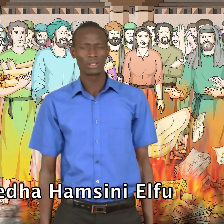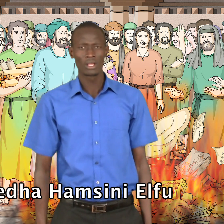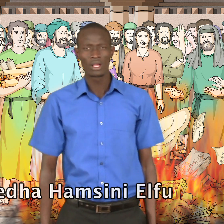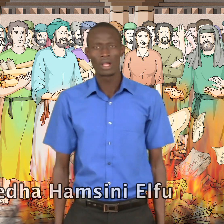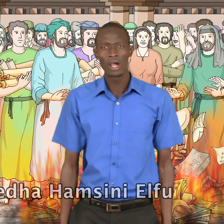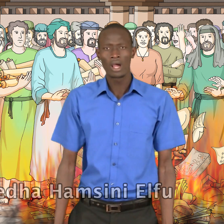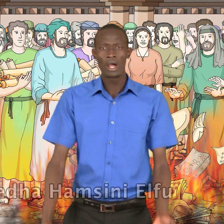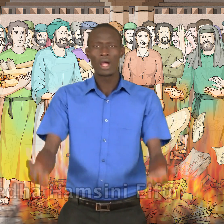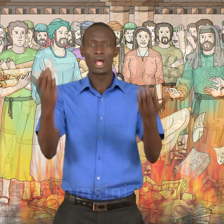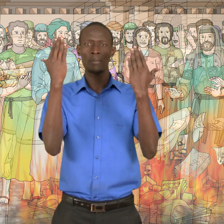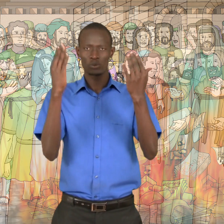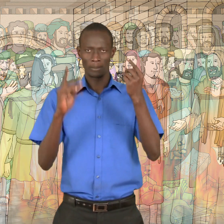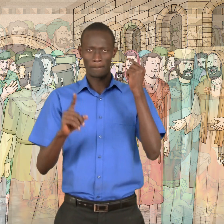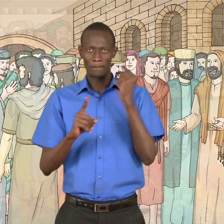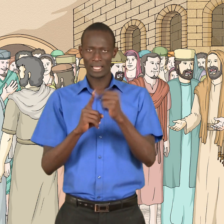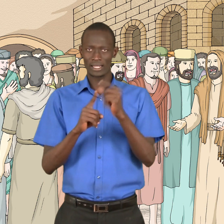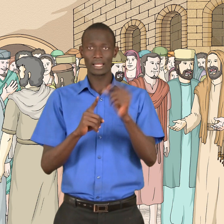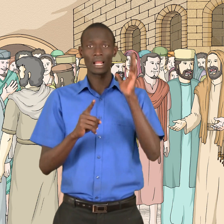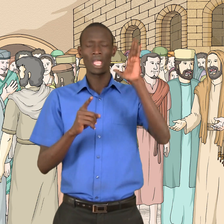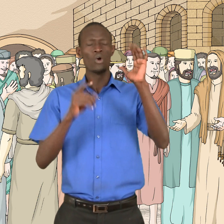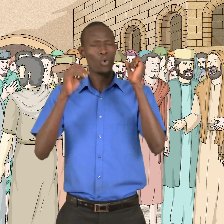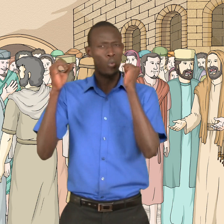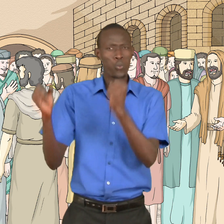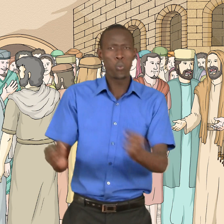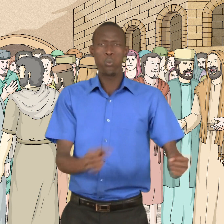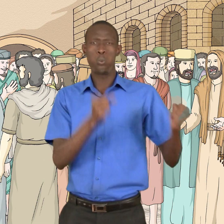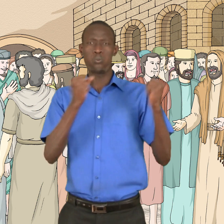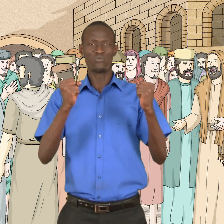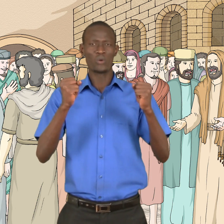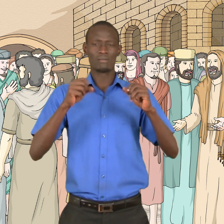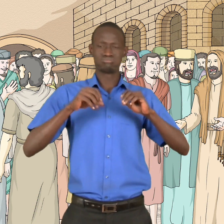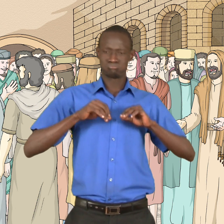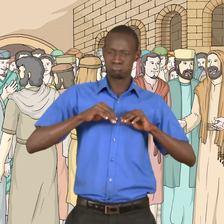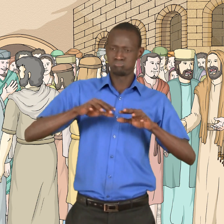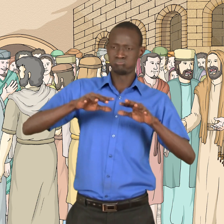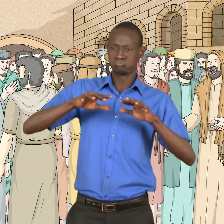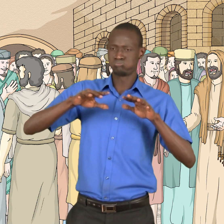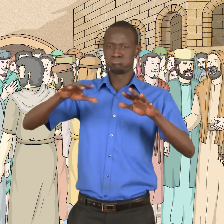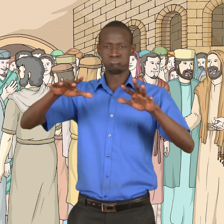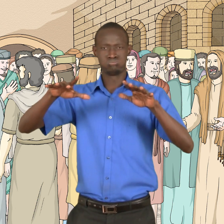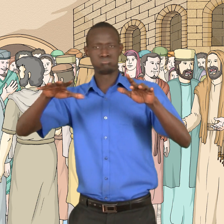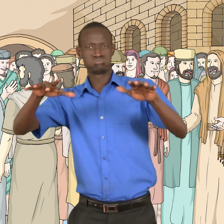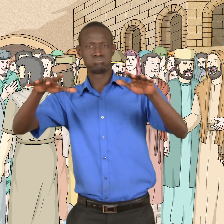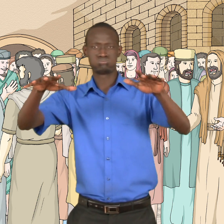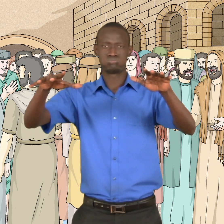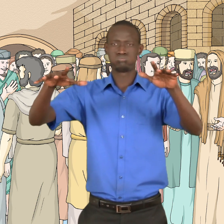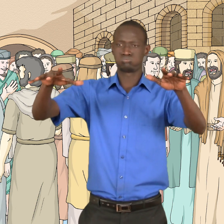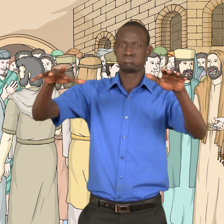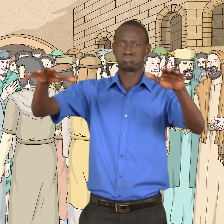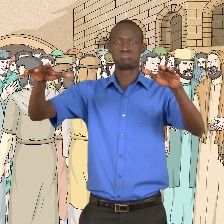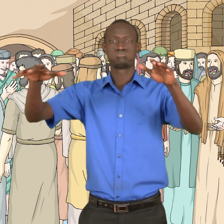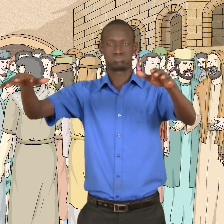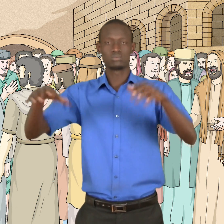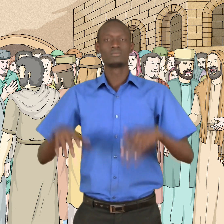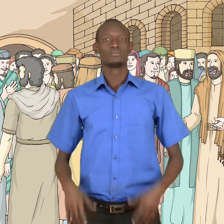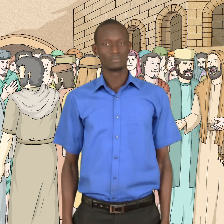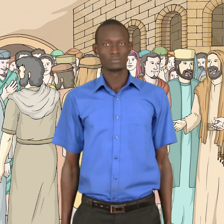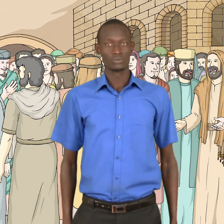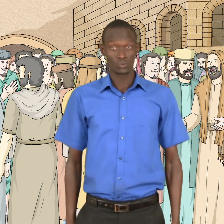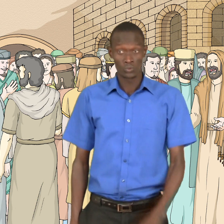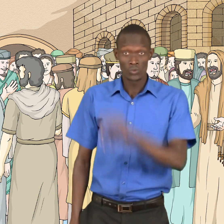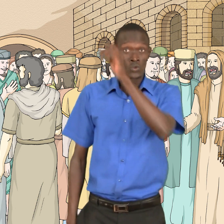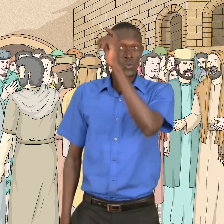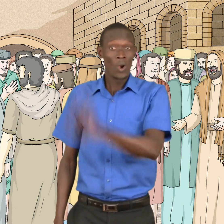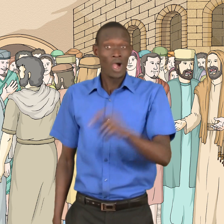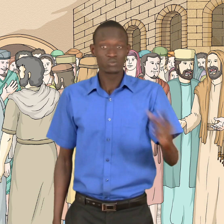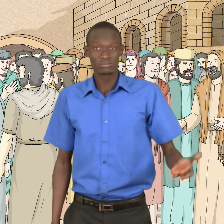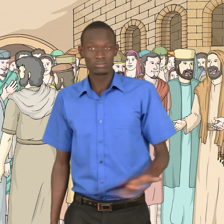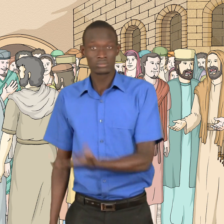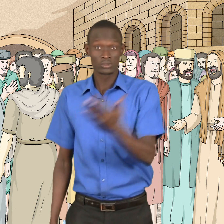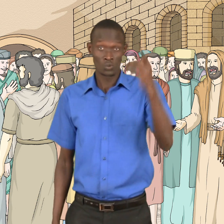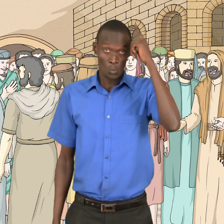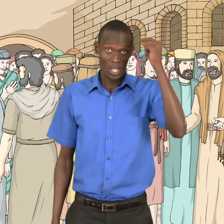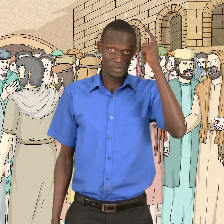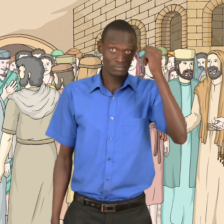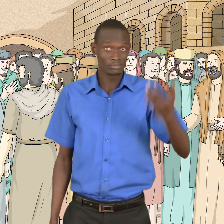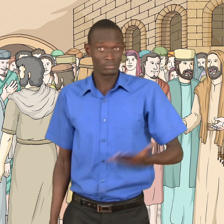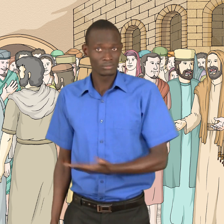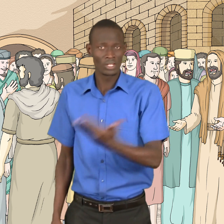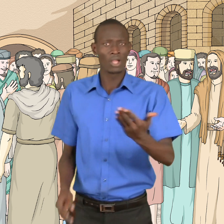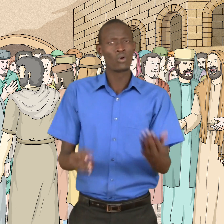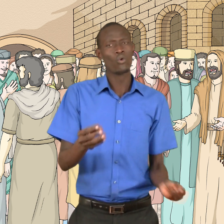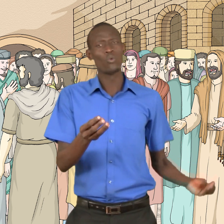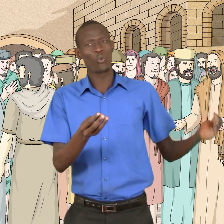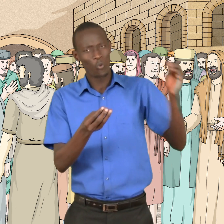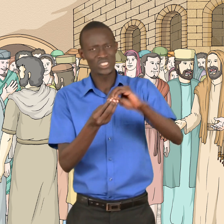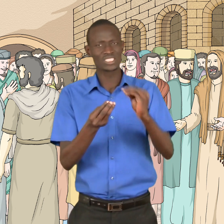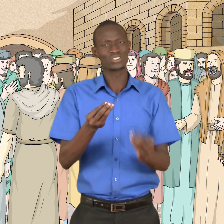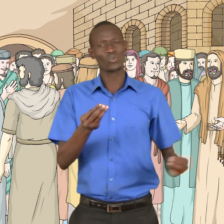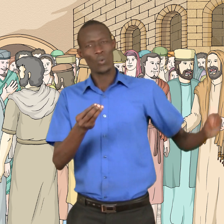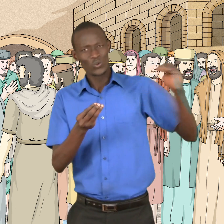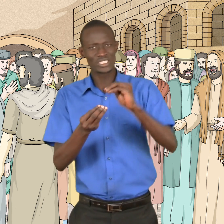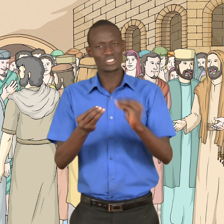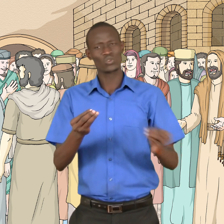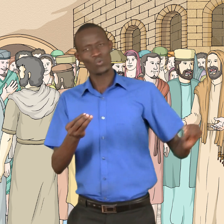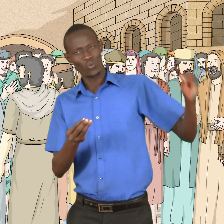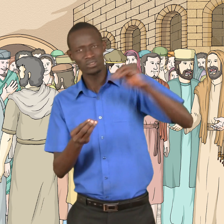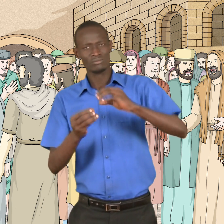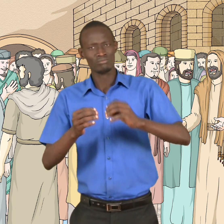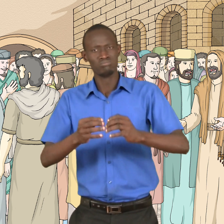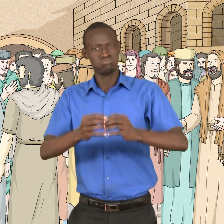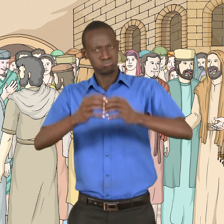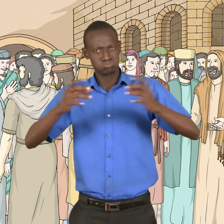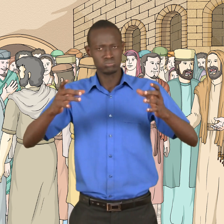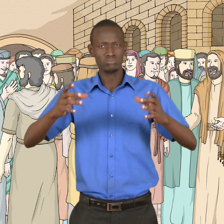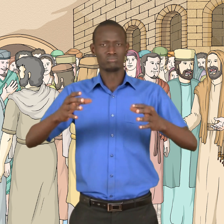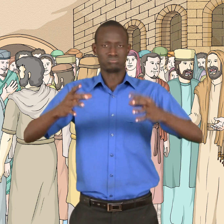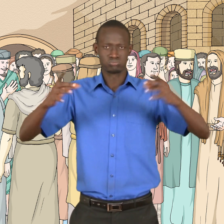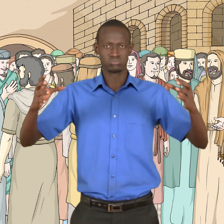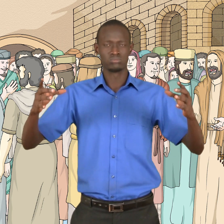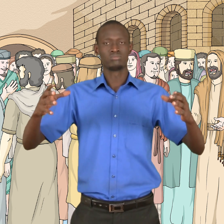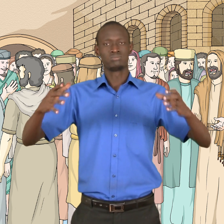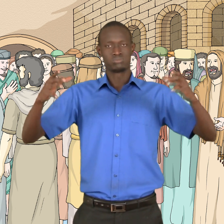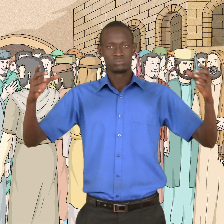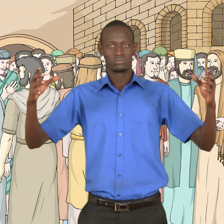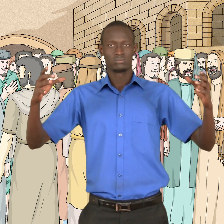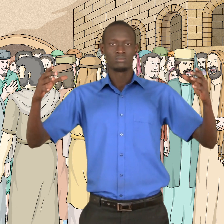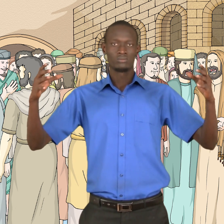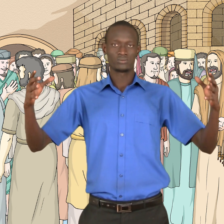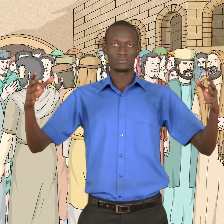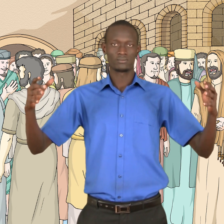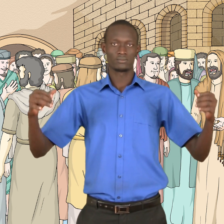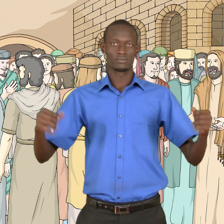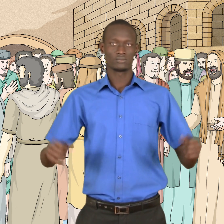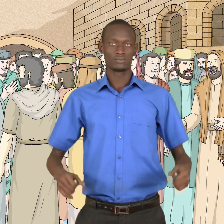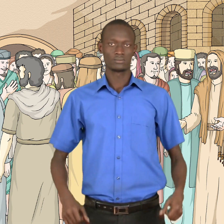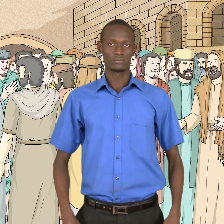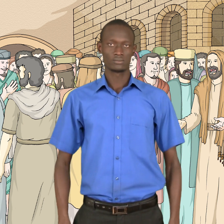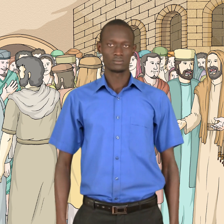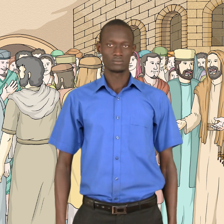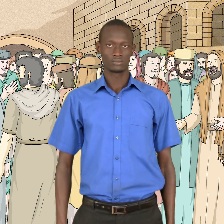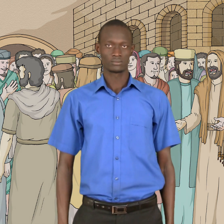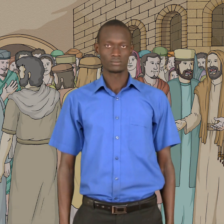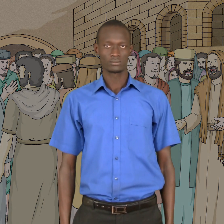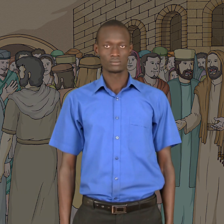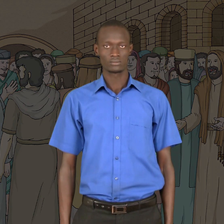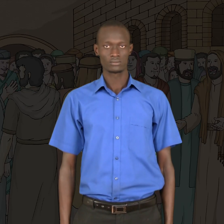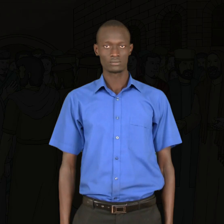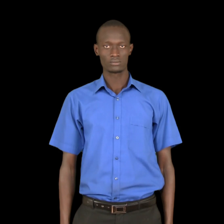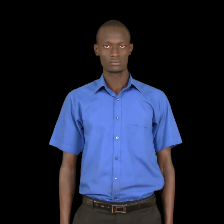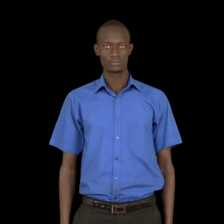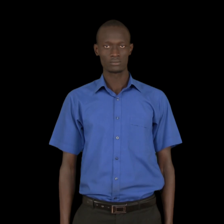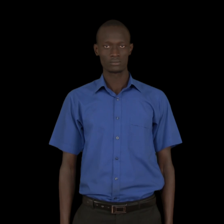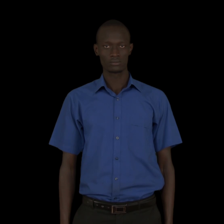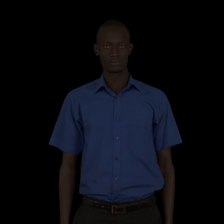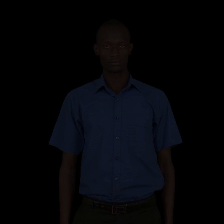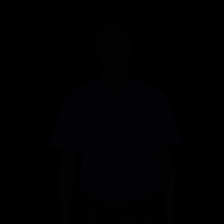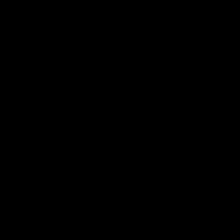So the word of the Lord powerfully continued to spread and prevail.